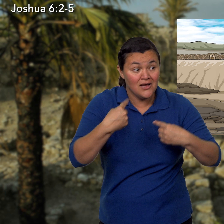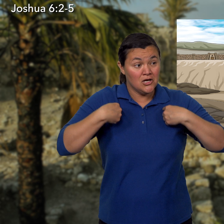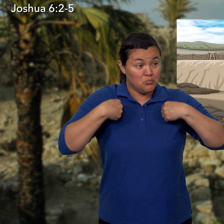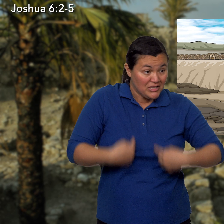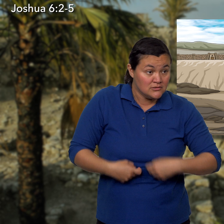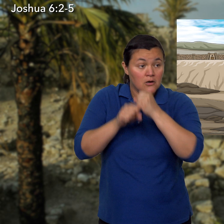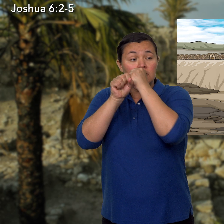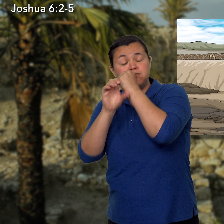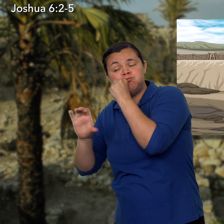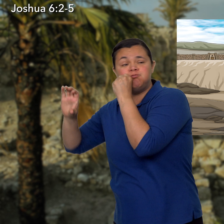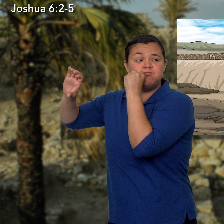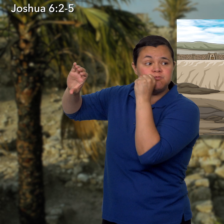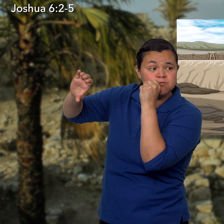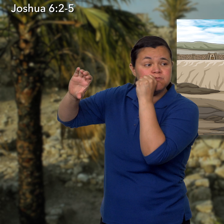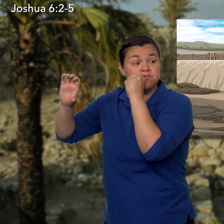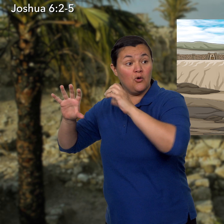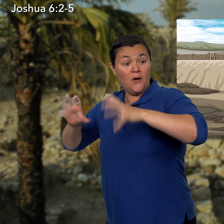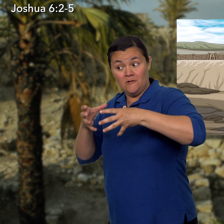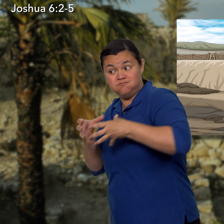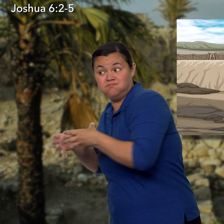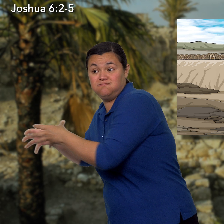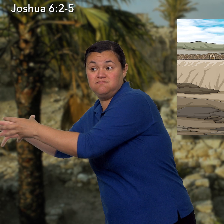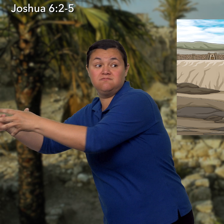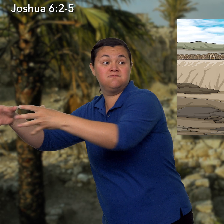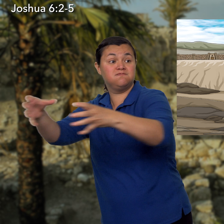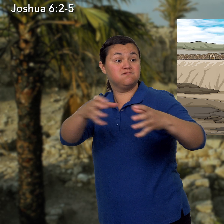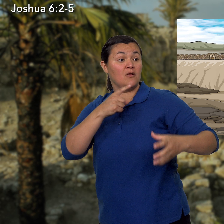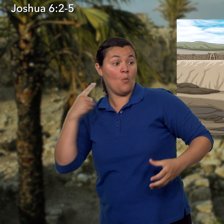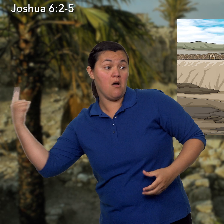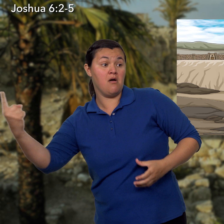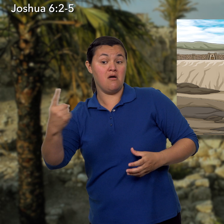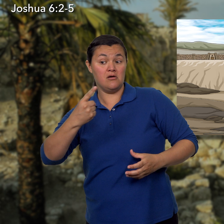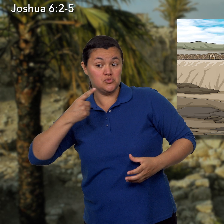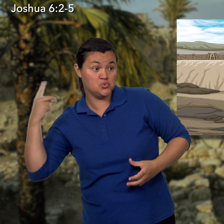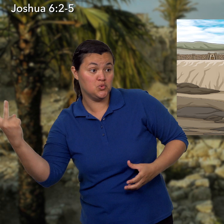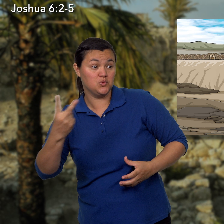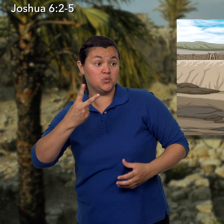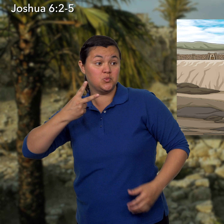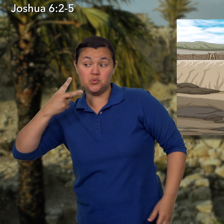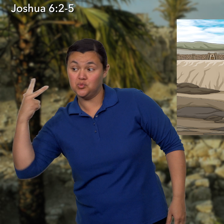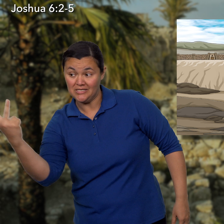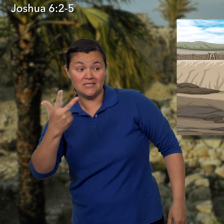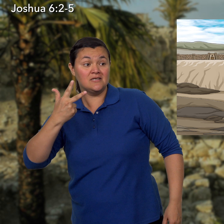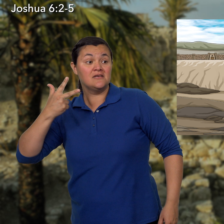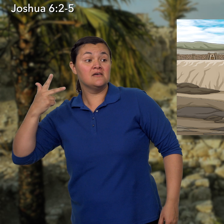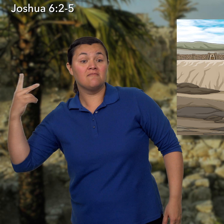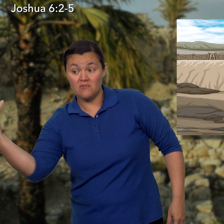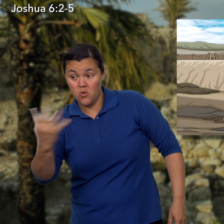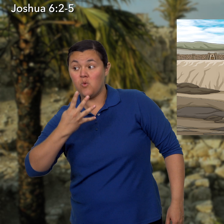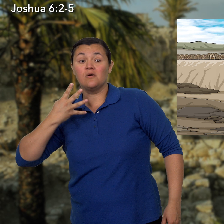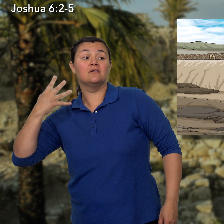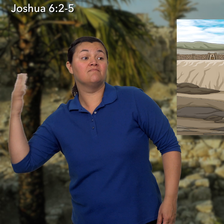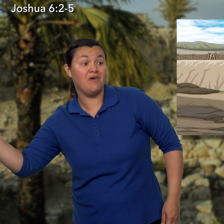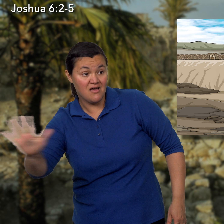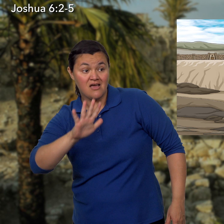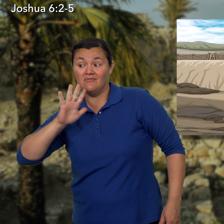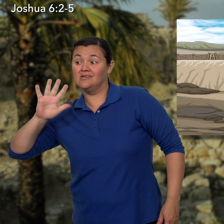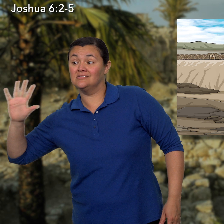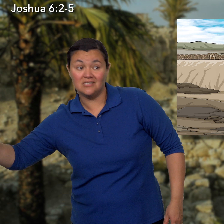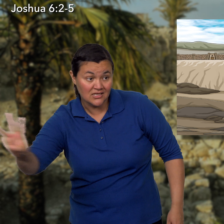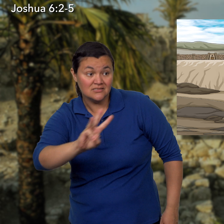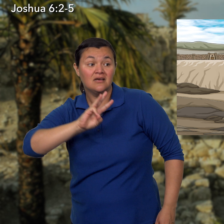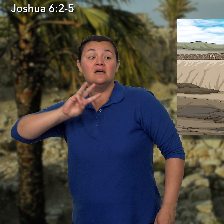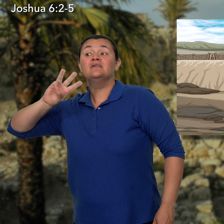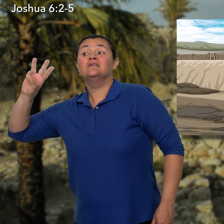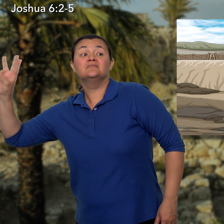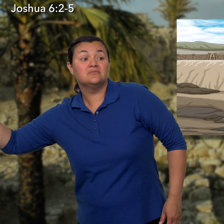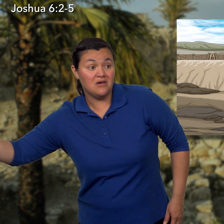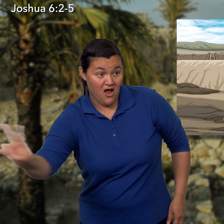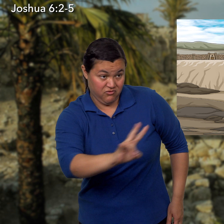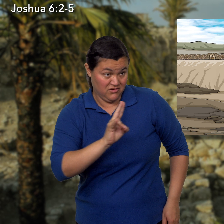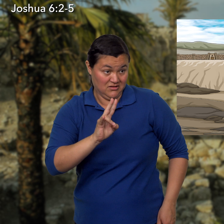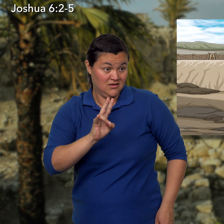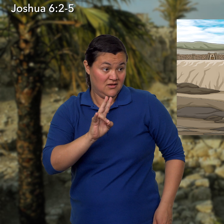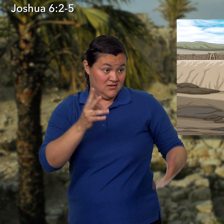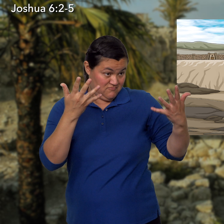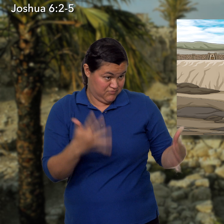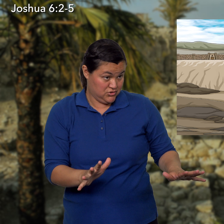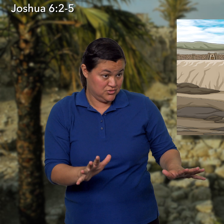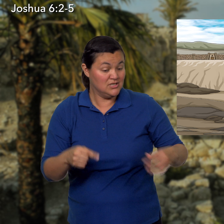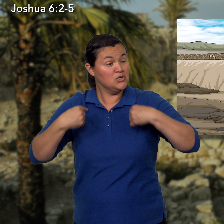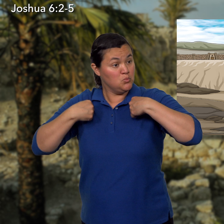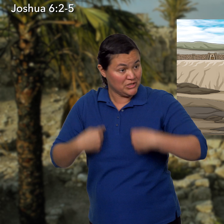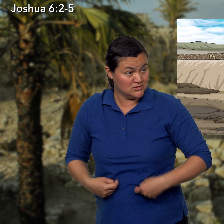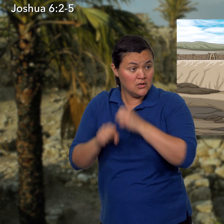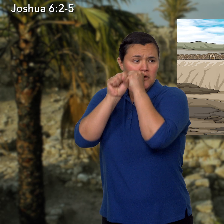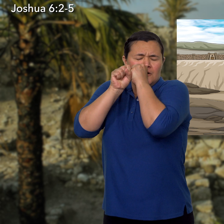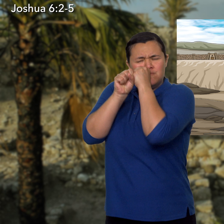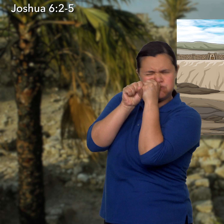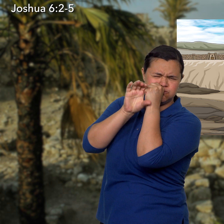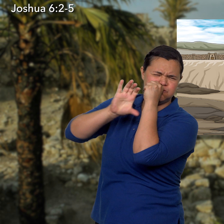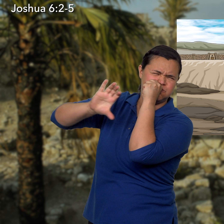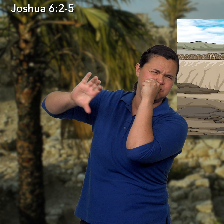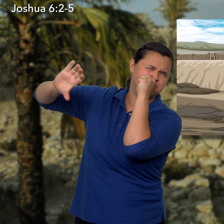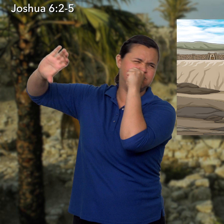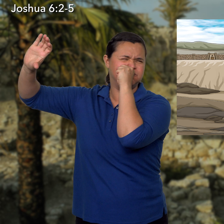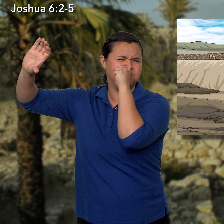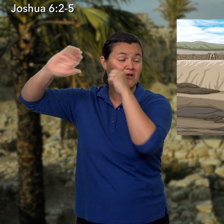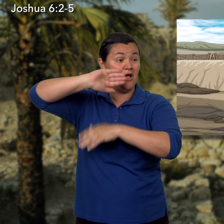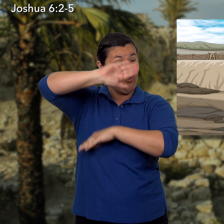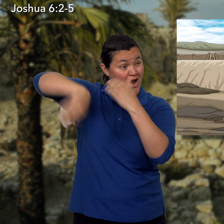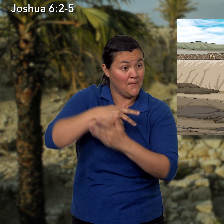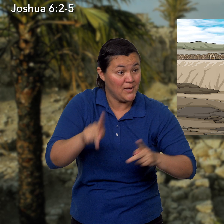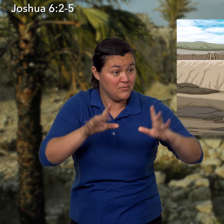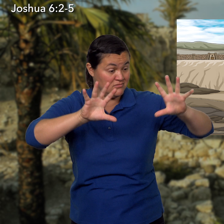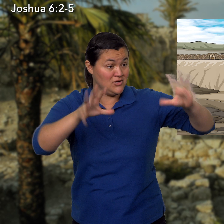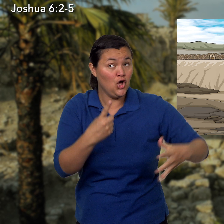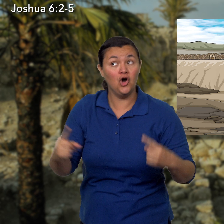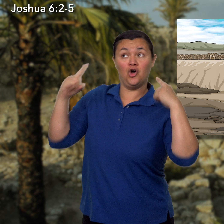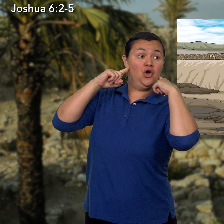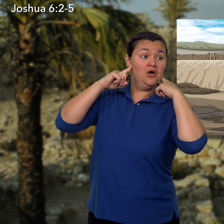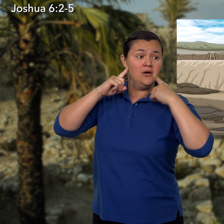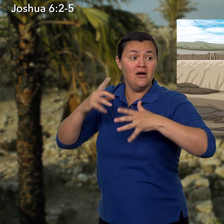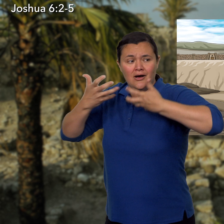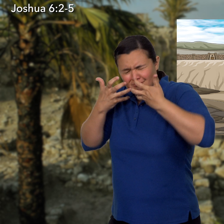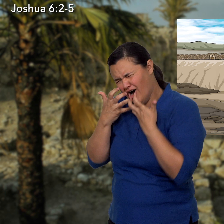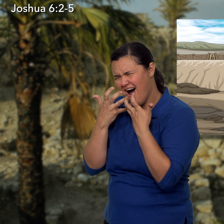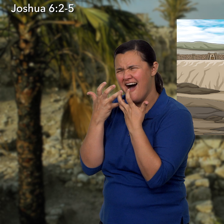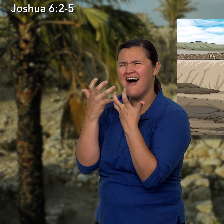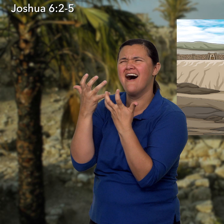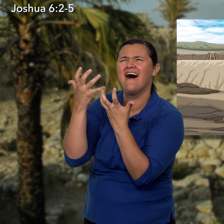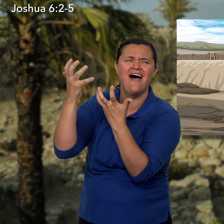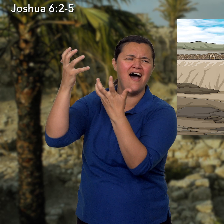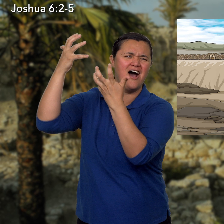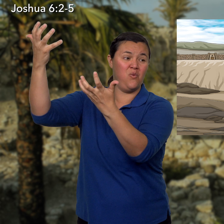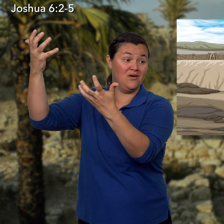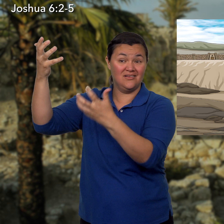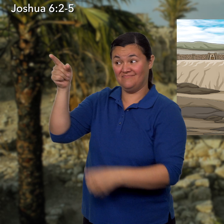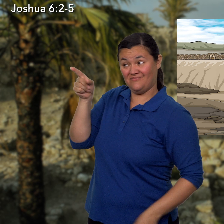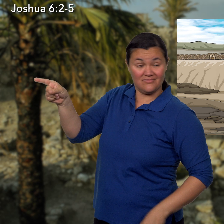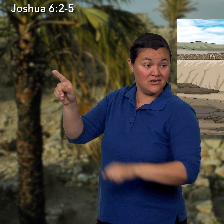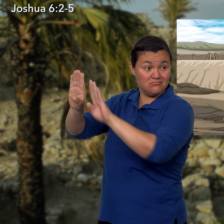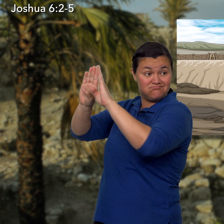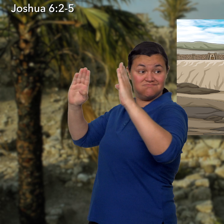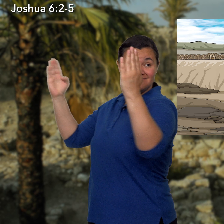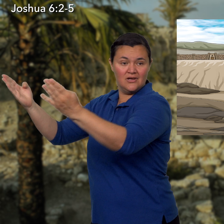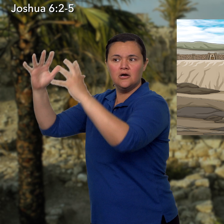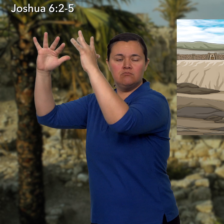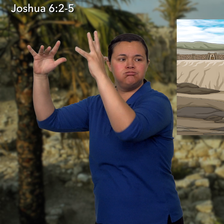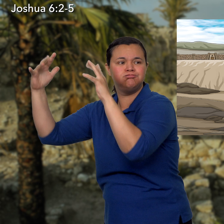And when there is a long blast of the ram’s horn and you hear its sound, have all the people give a mighty shout.